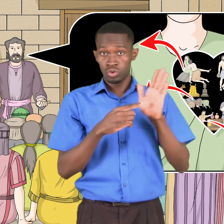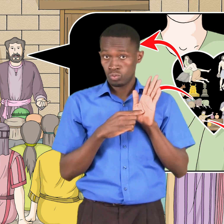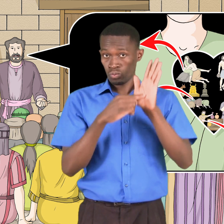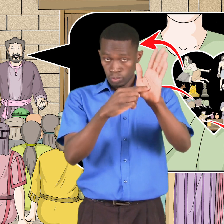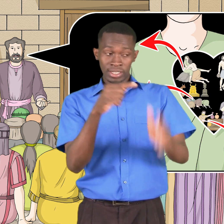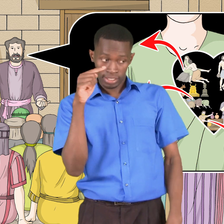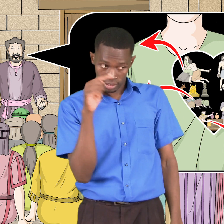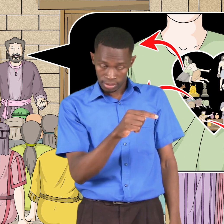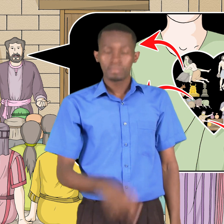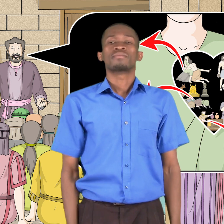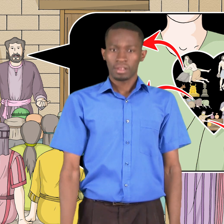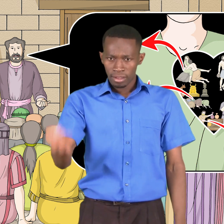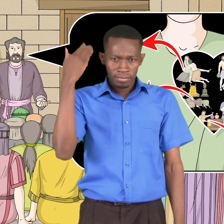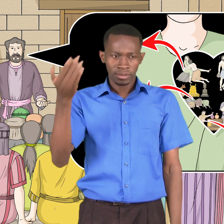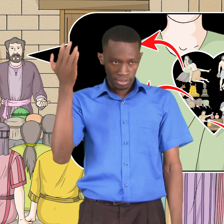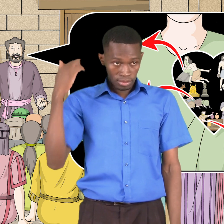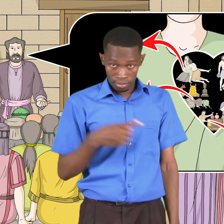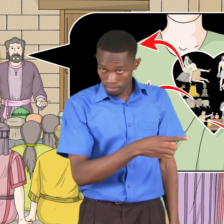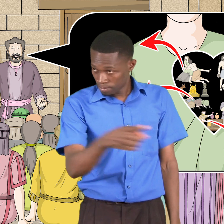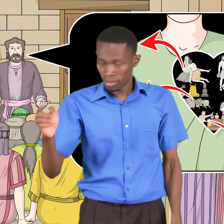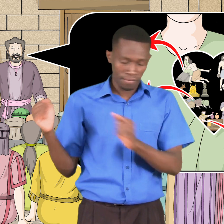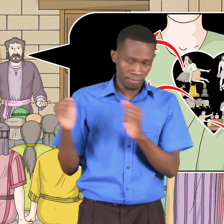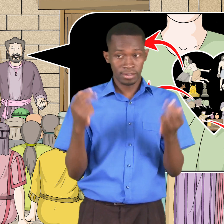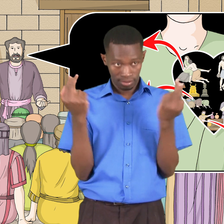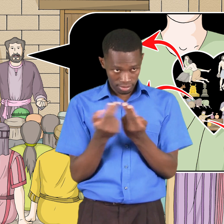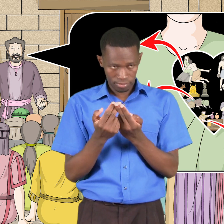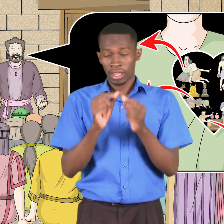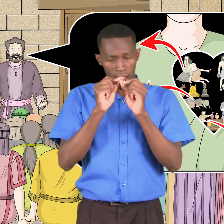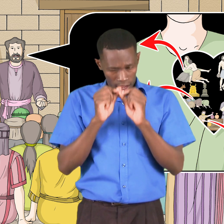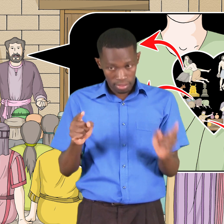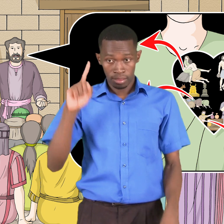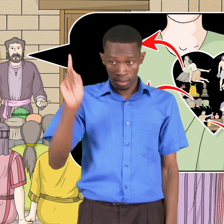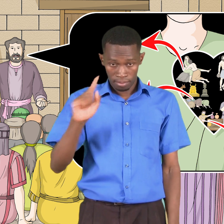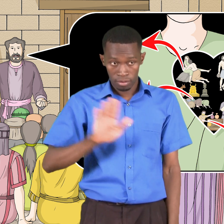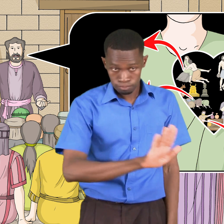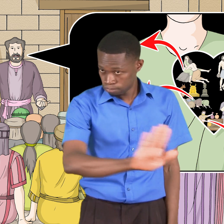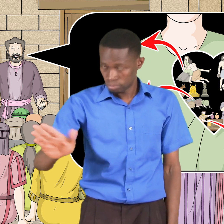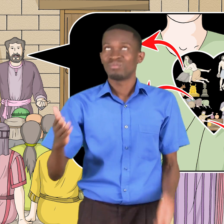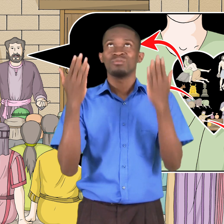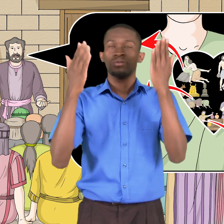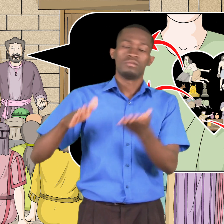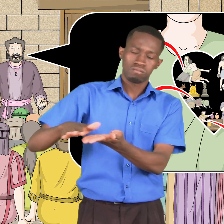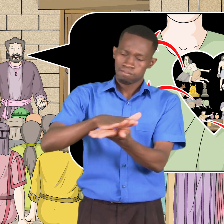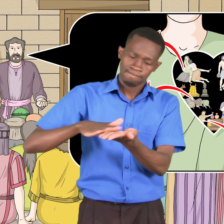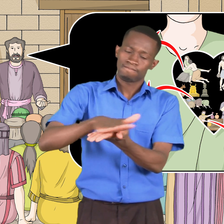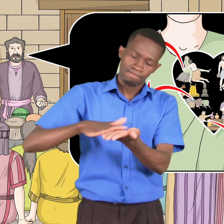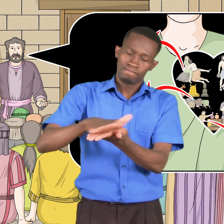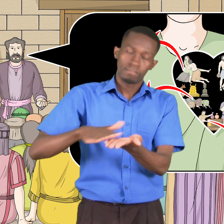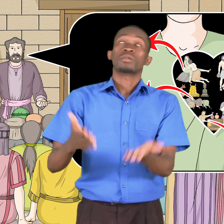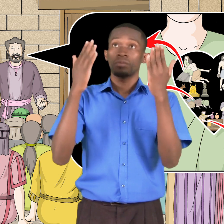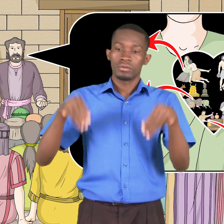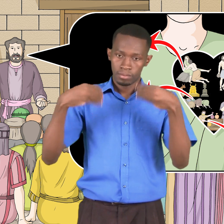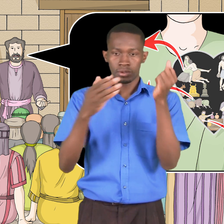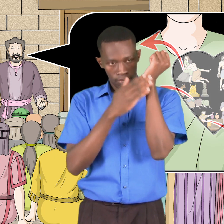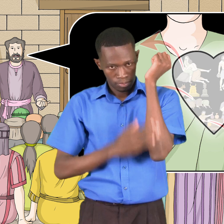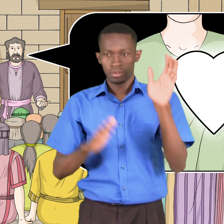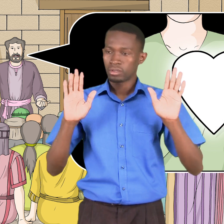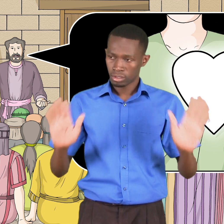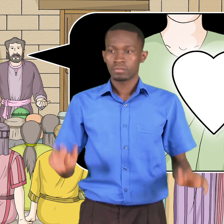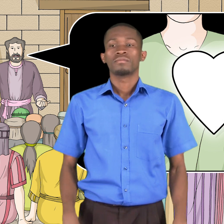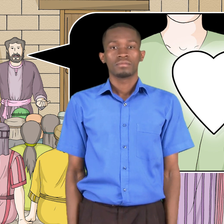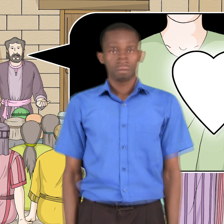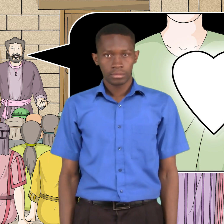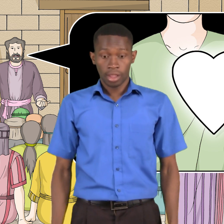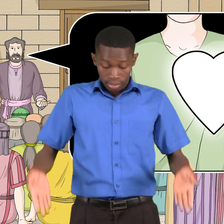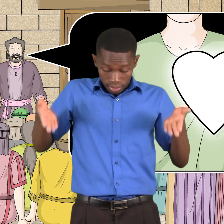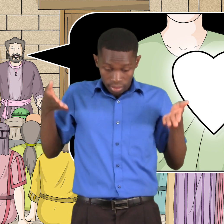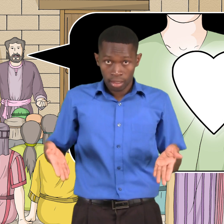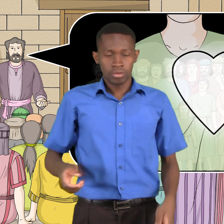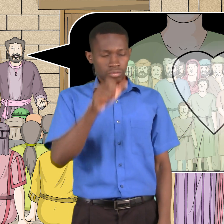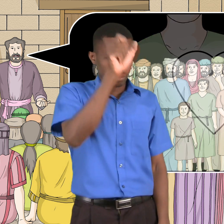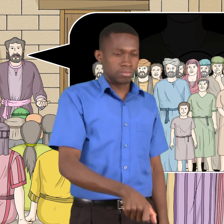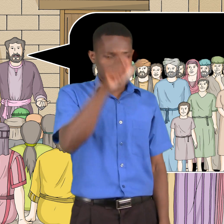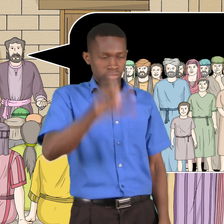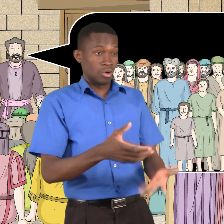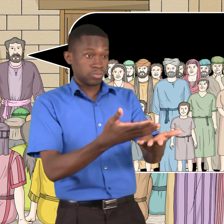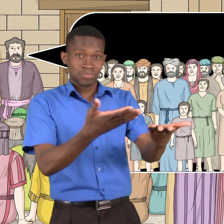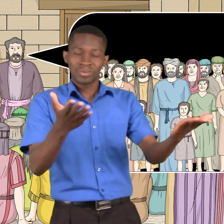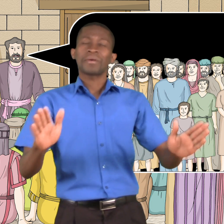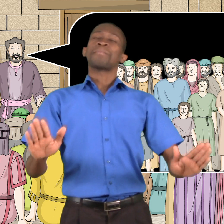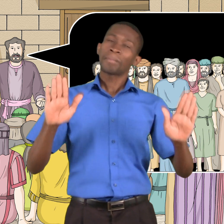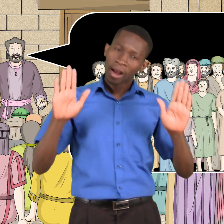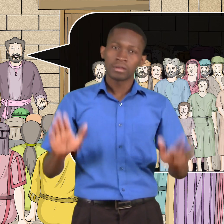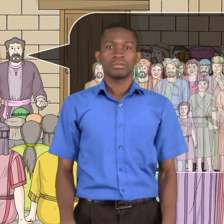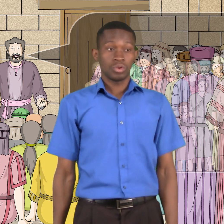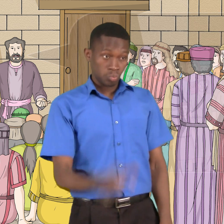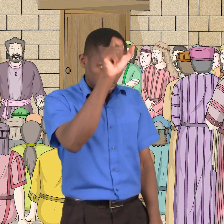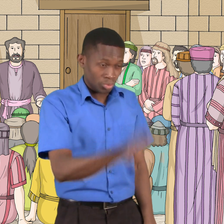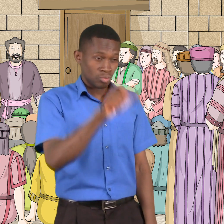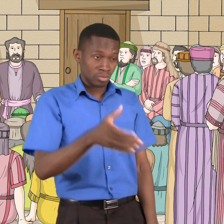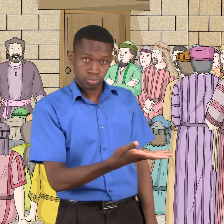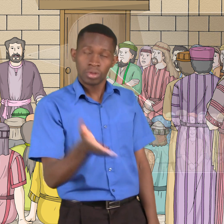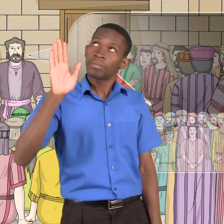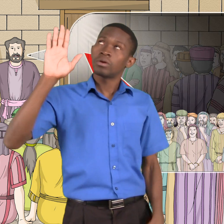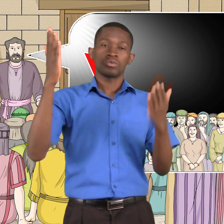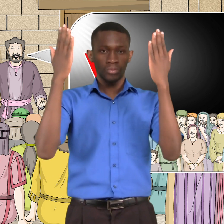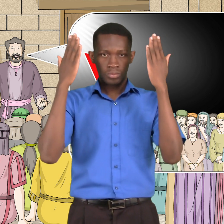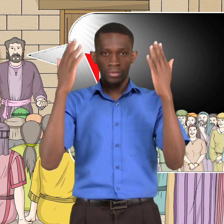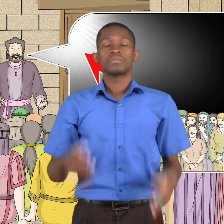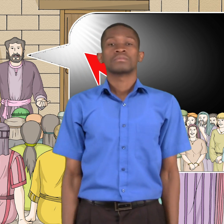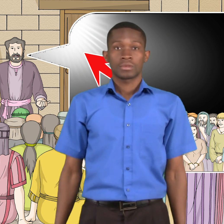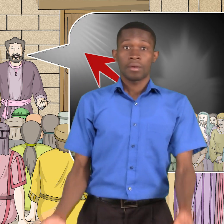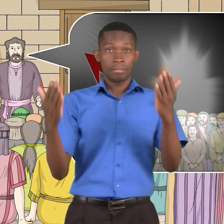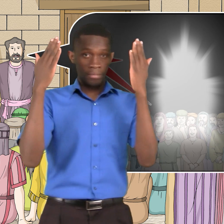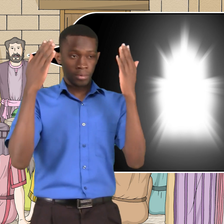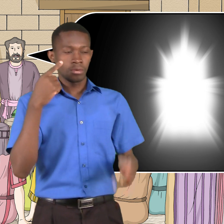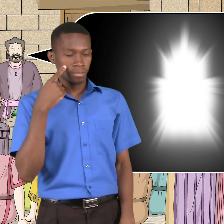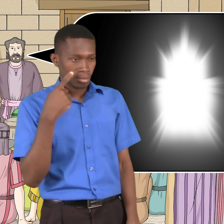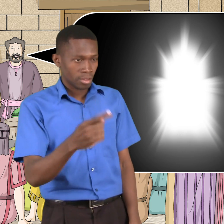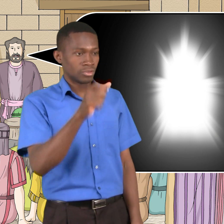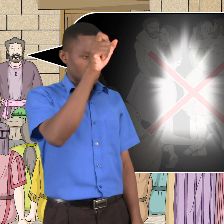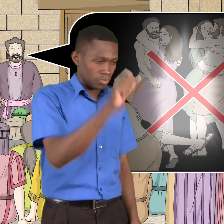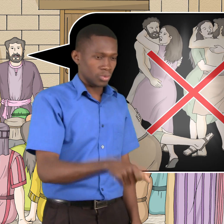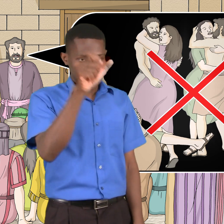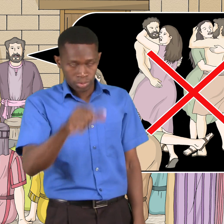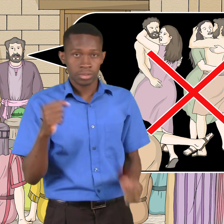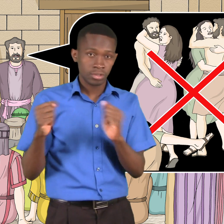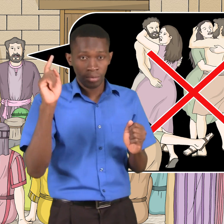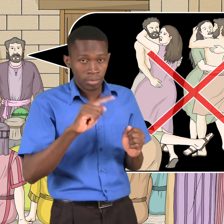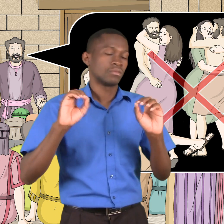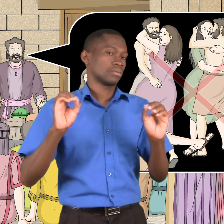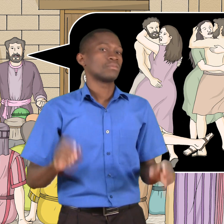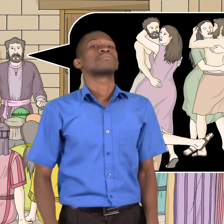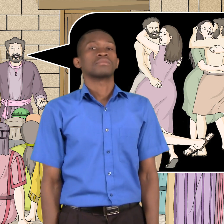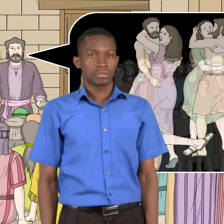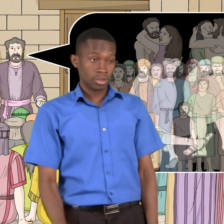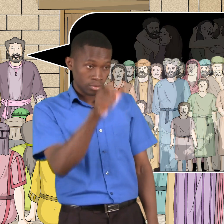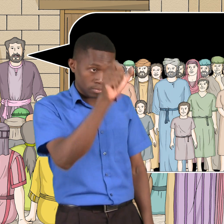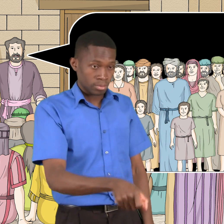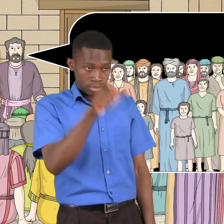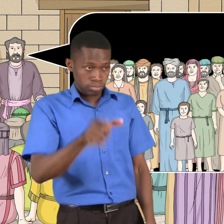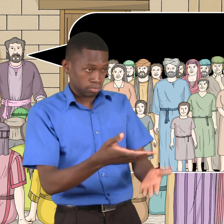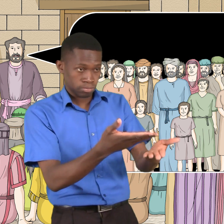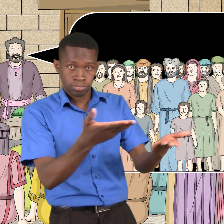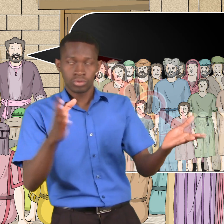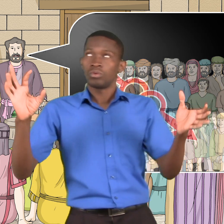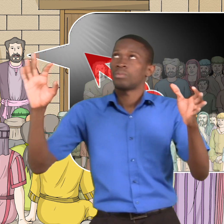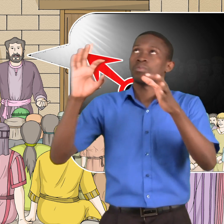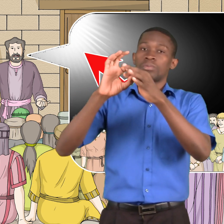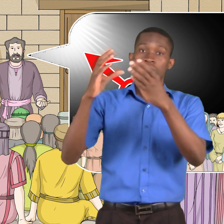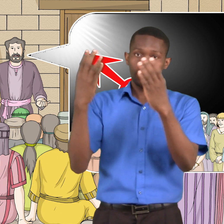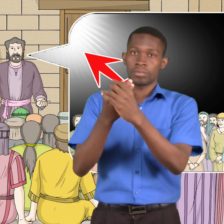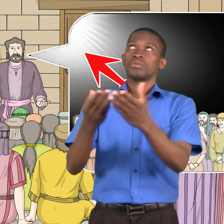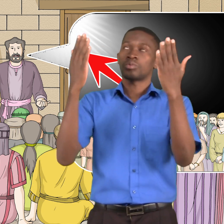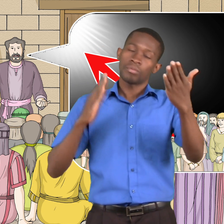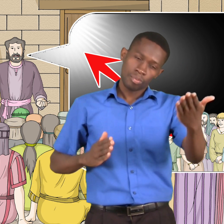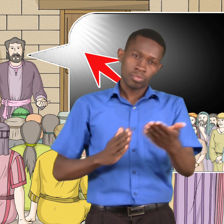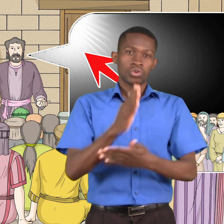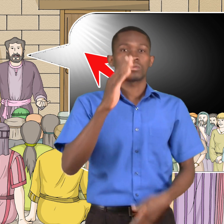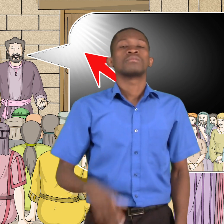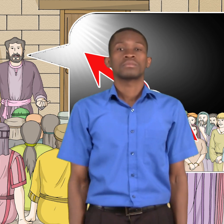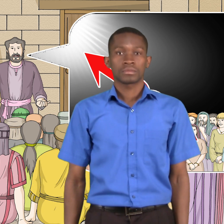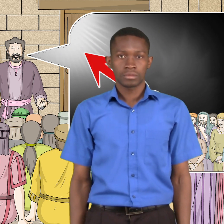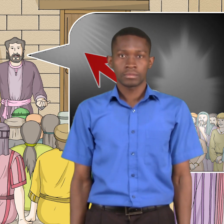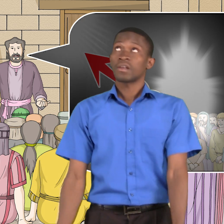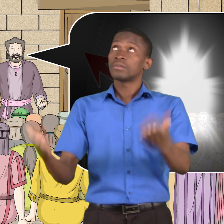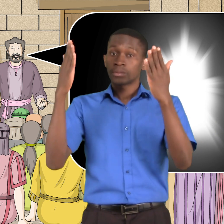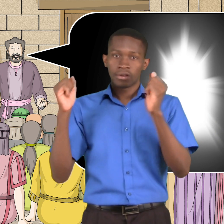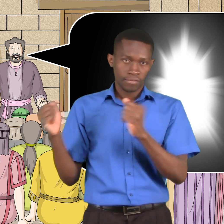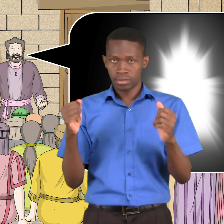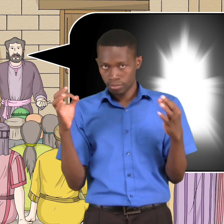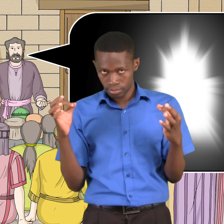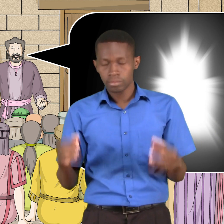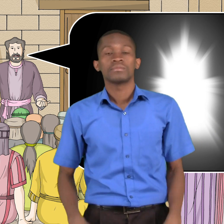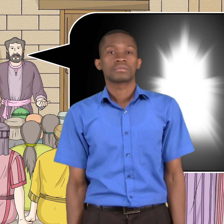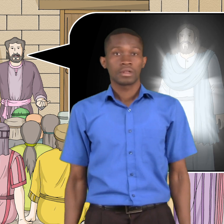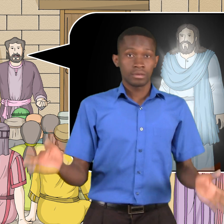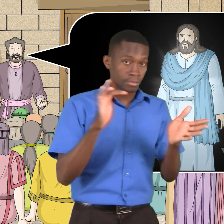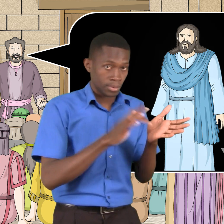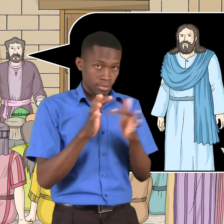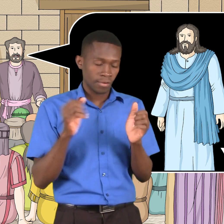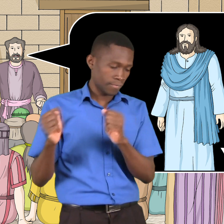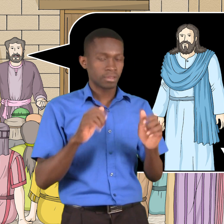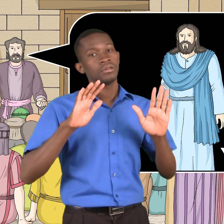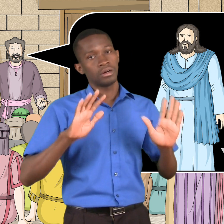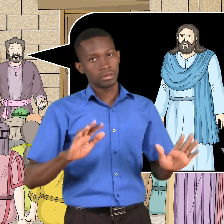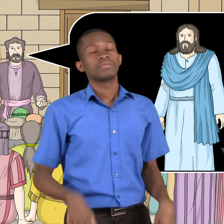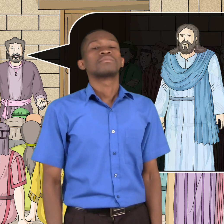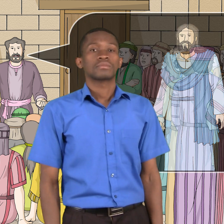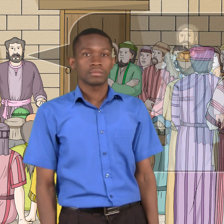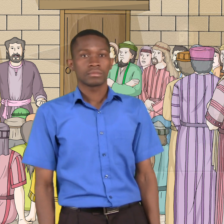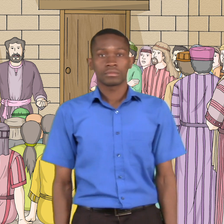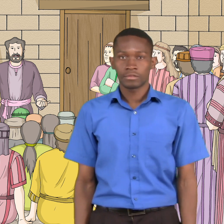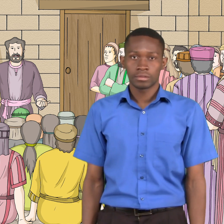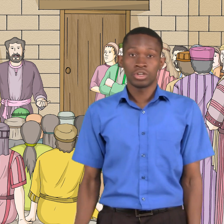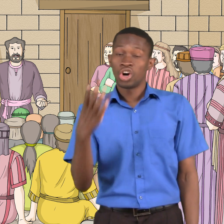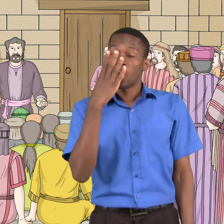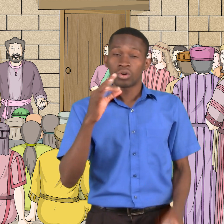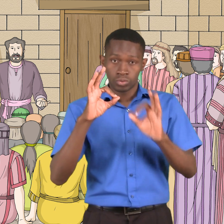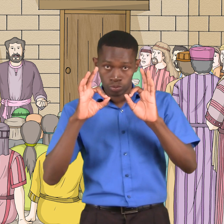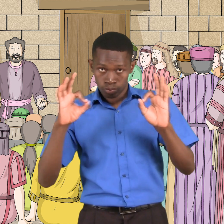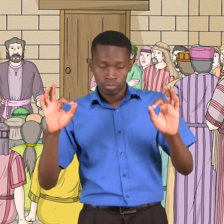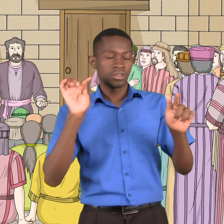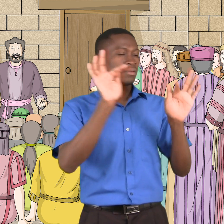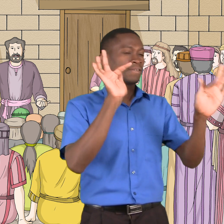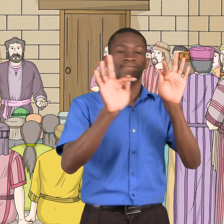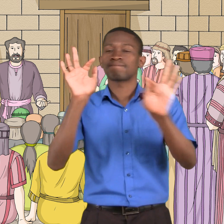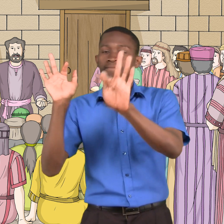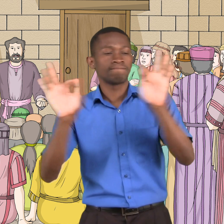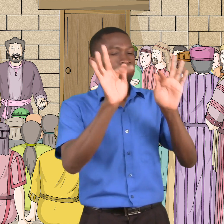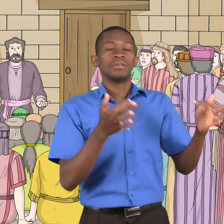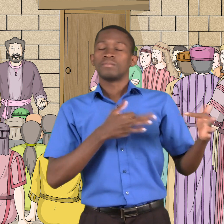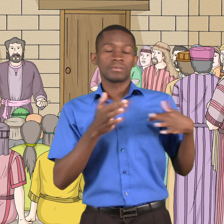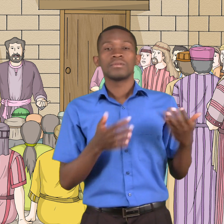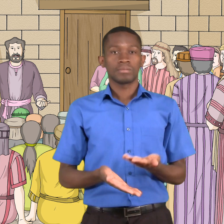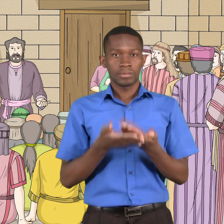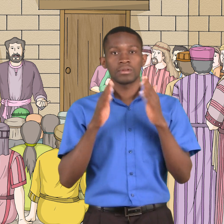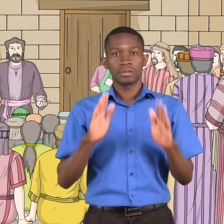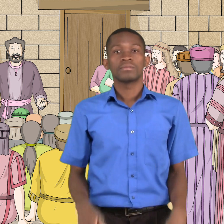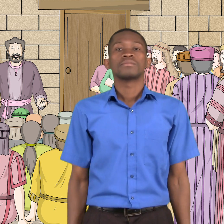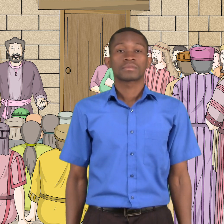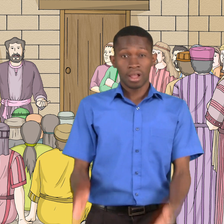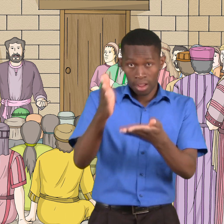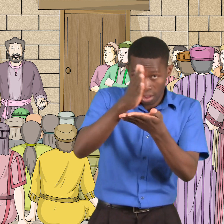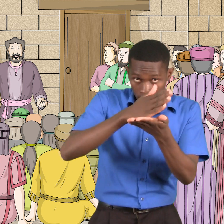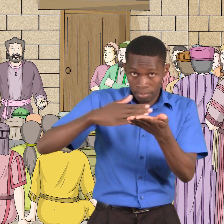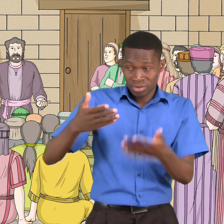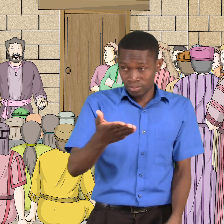And that is what some of you were. But you were washed, you were sanctified, you were justified, in the name of the Lord Jesus Christ and by the Spirit of our God.